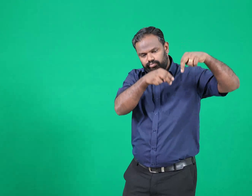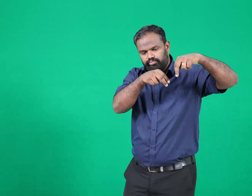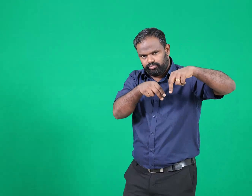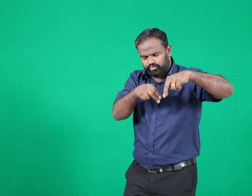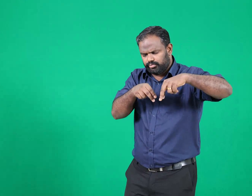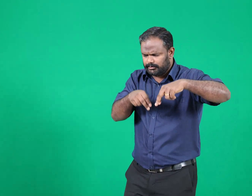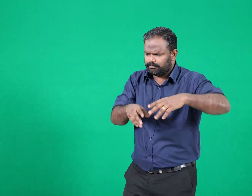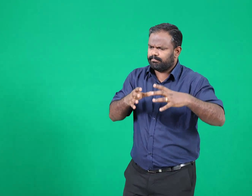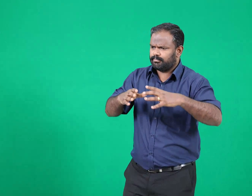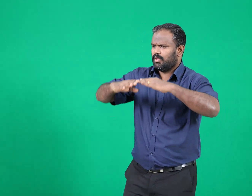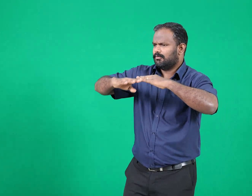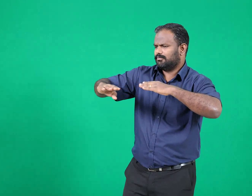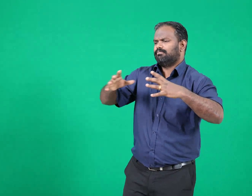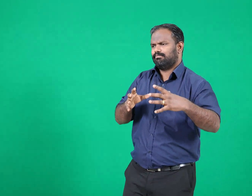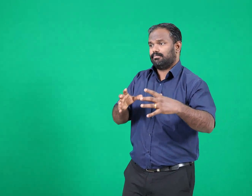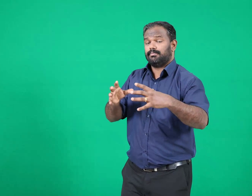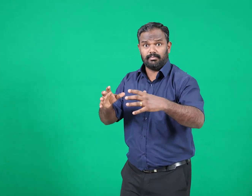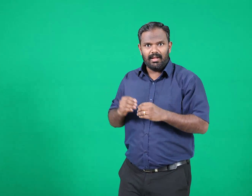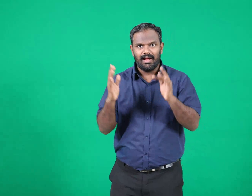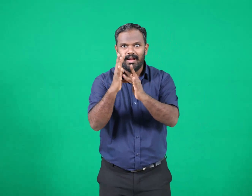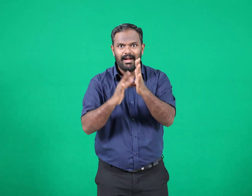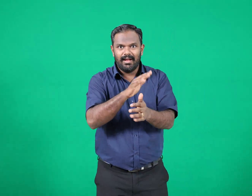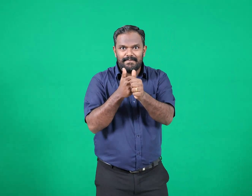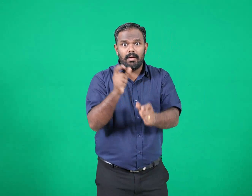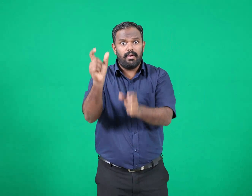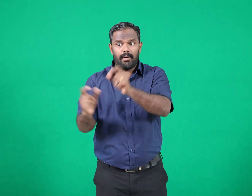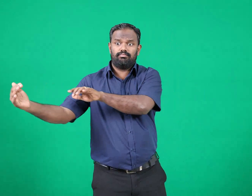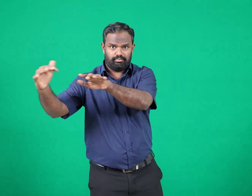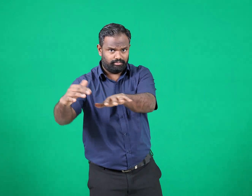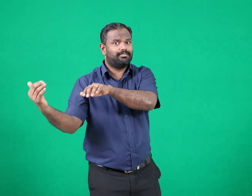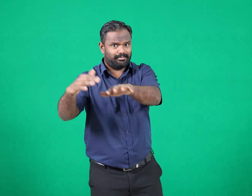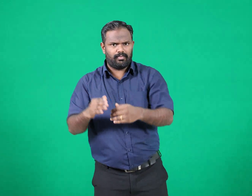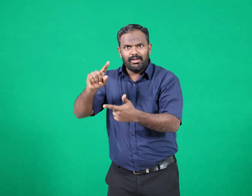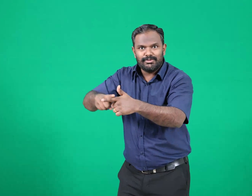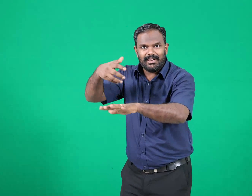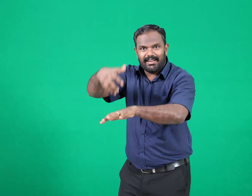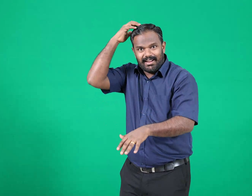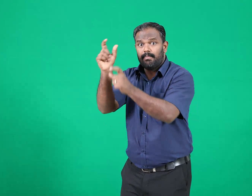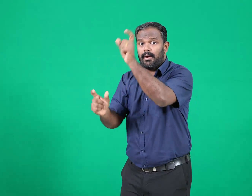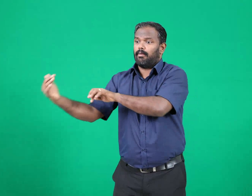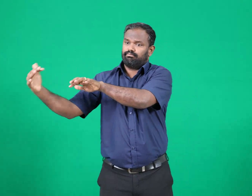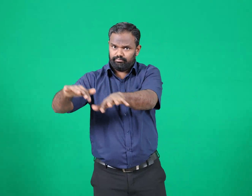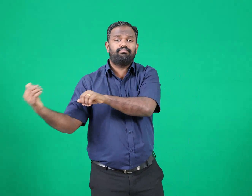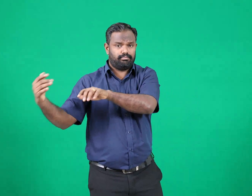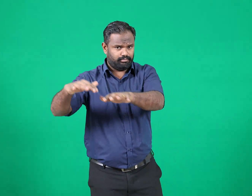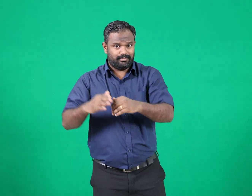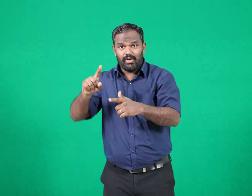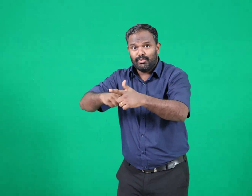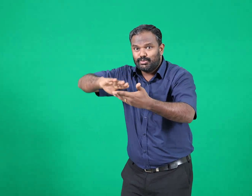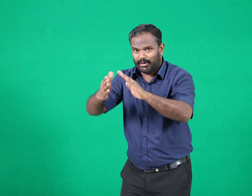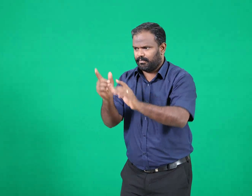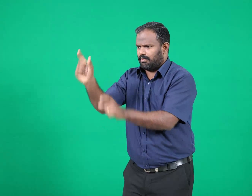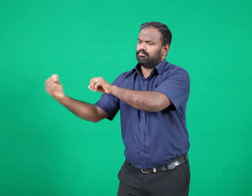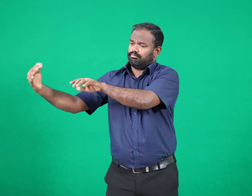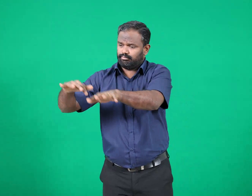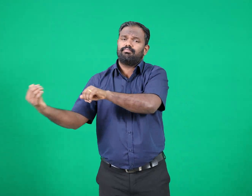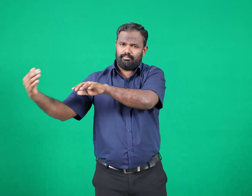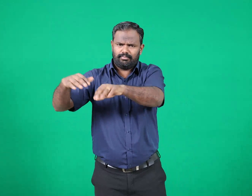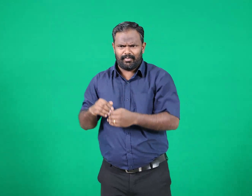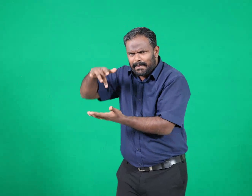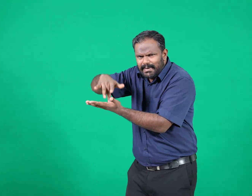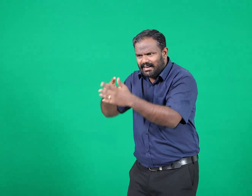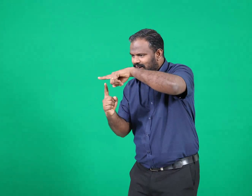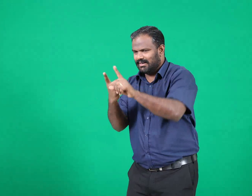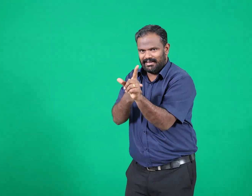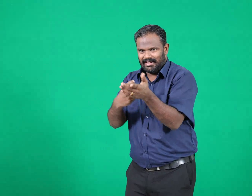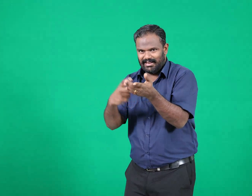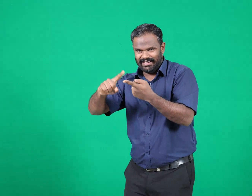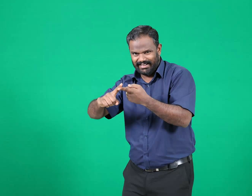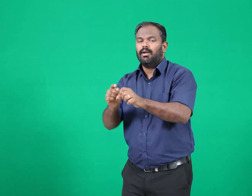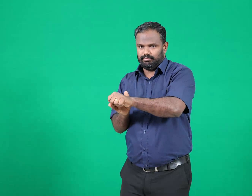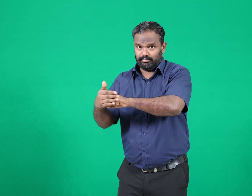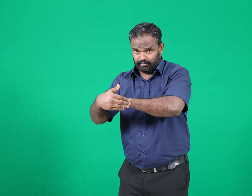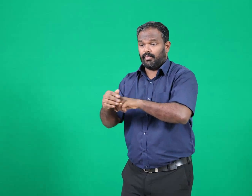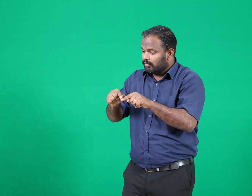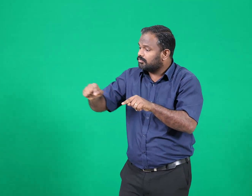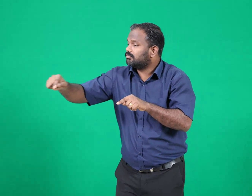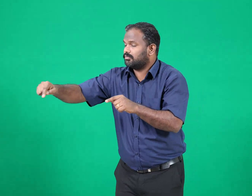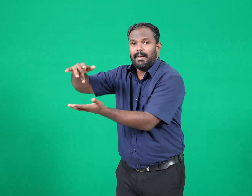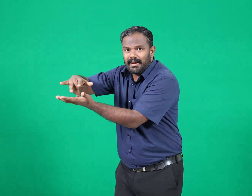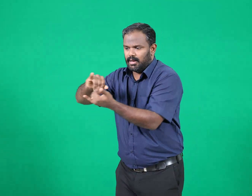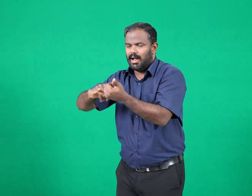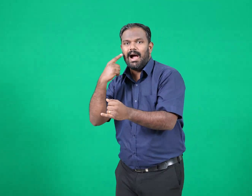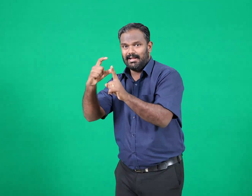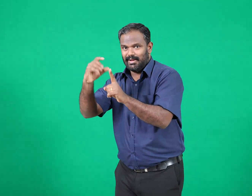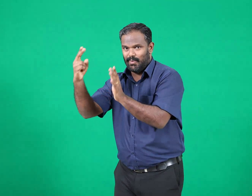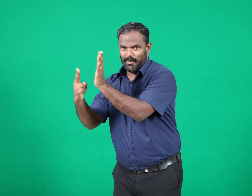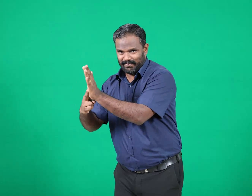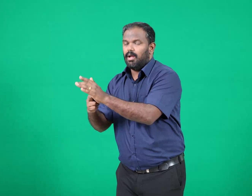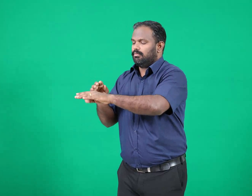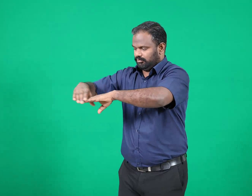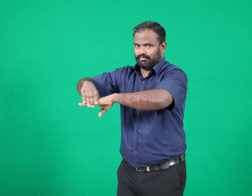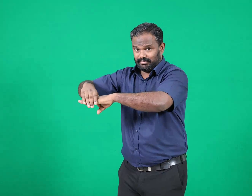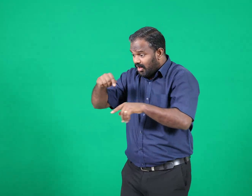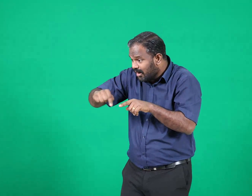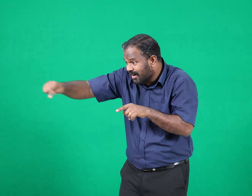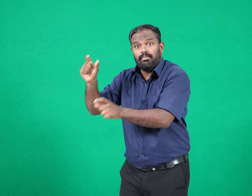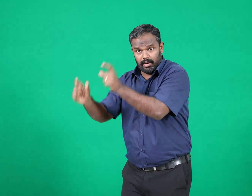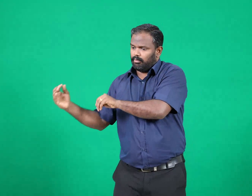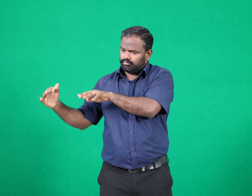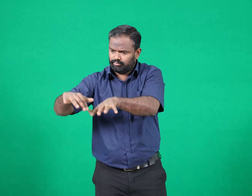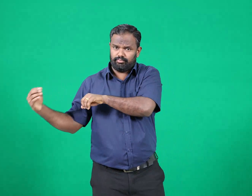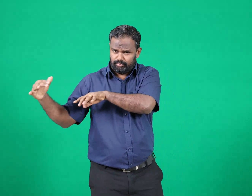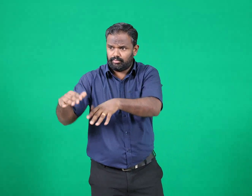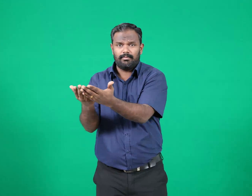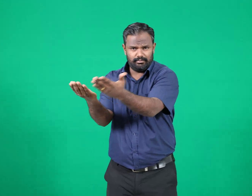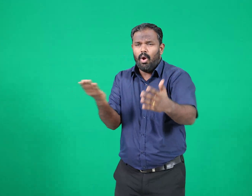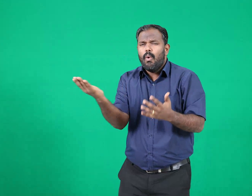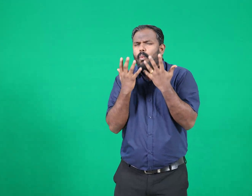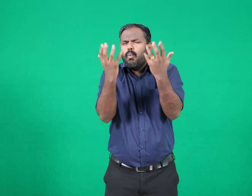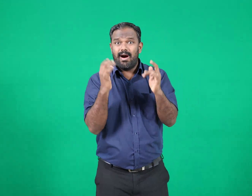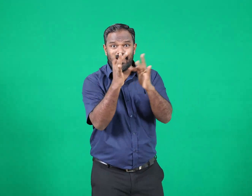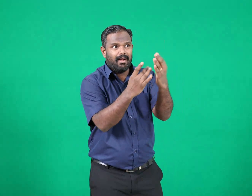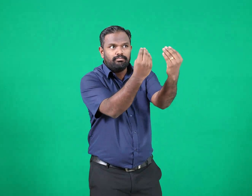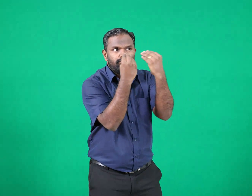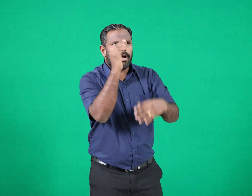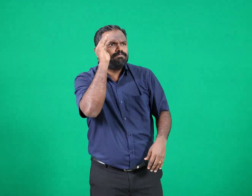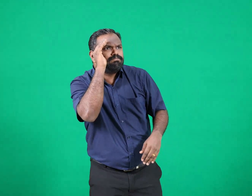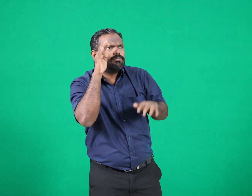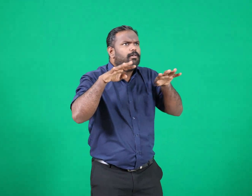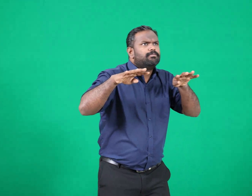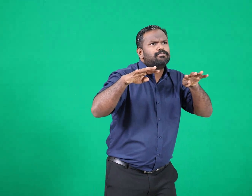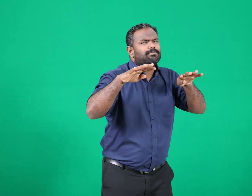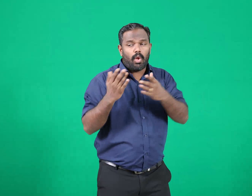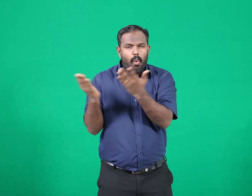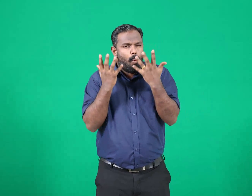A large crowd of His disciples was there, along with a great number of people from all over Judea, Jerusalem, and the sea coast of Tyre and Sidon.